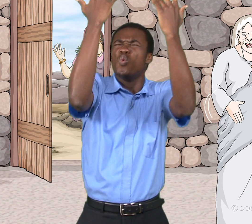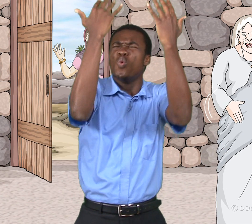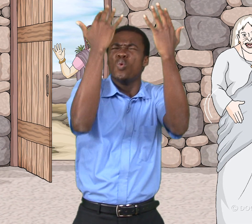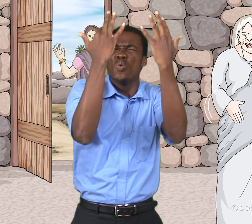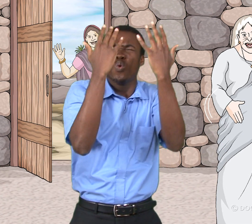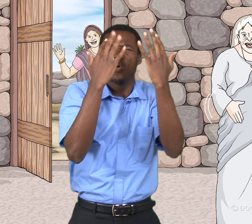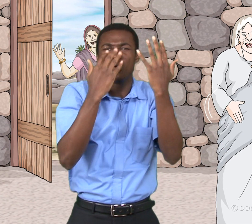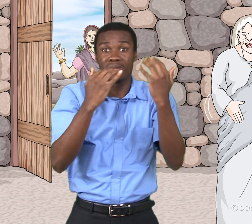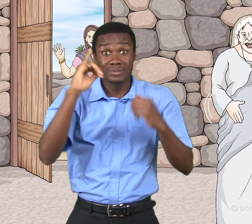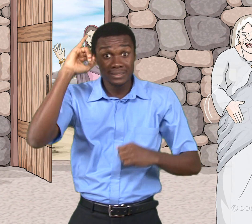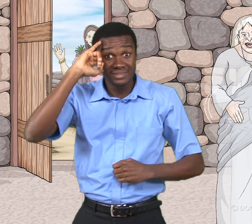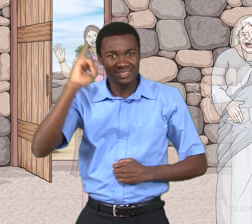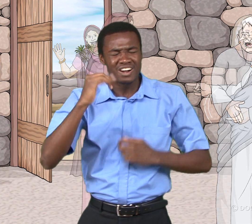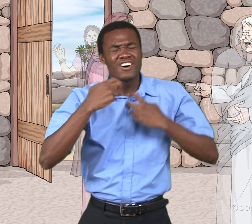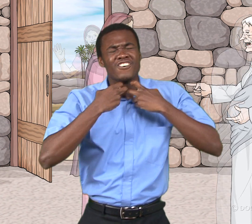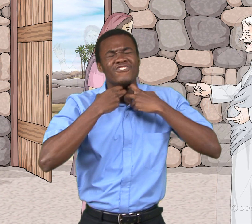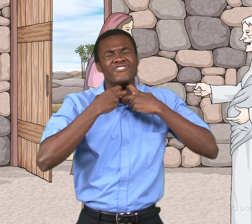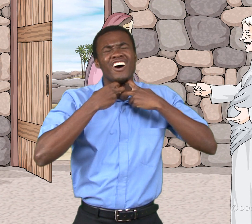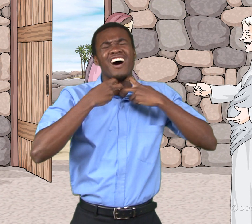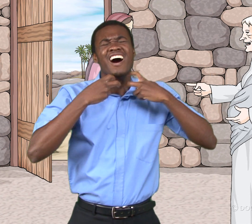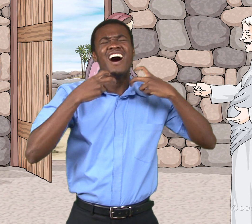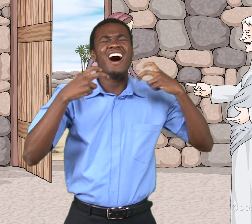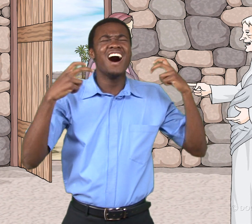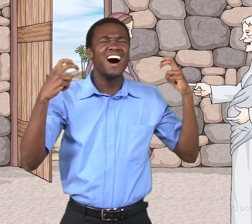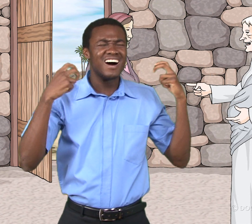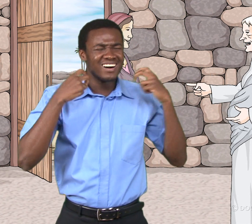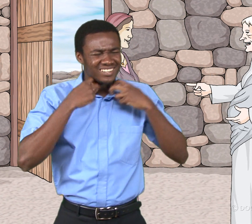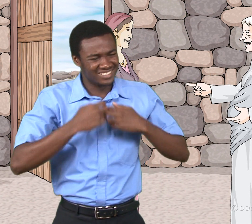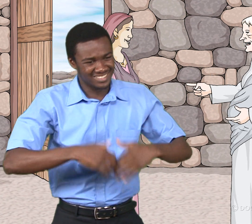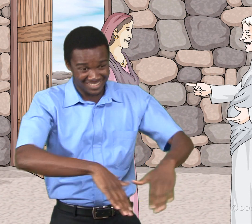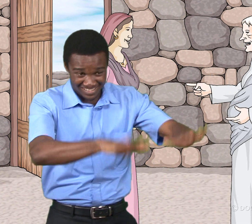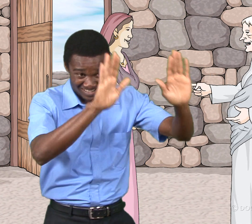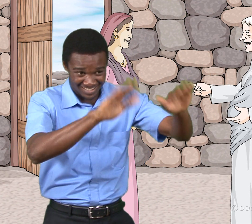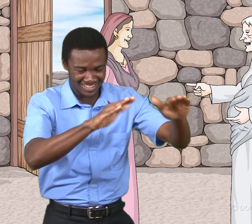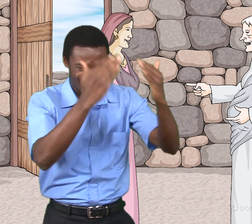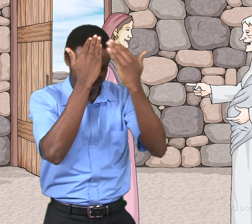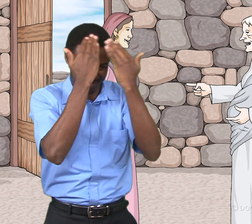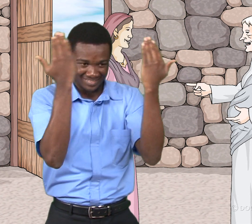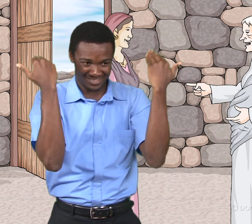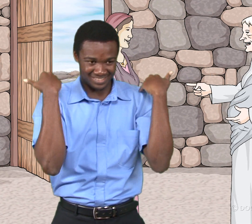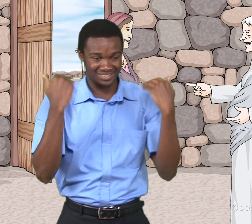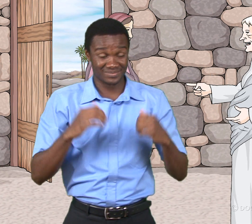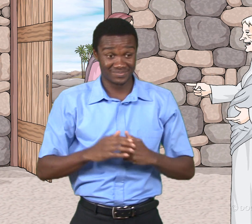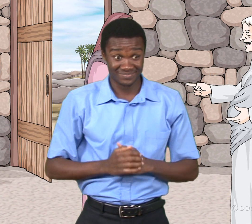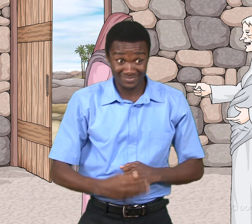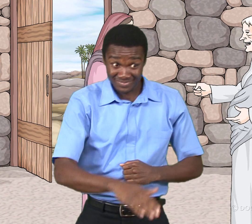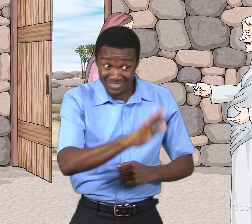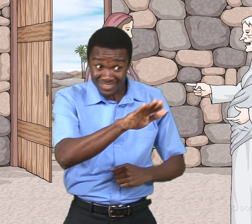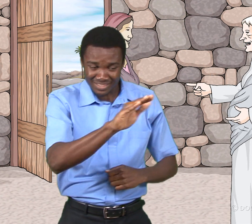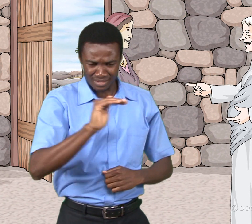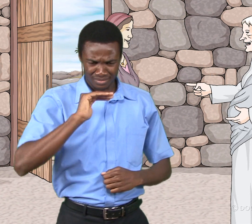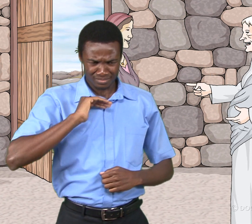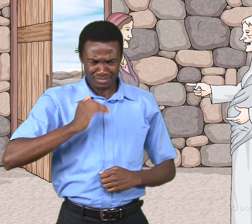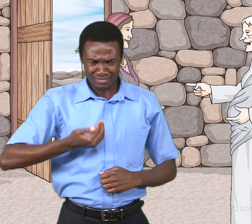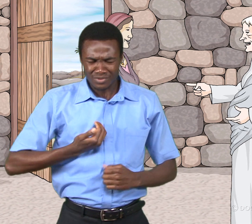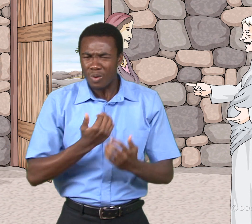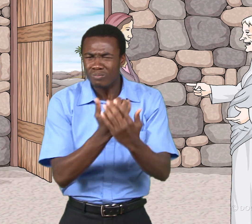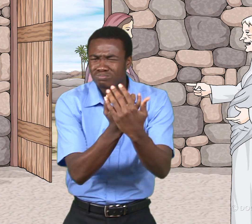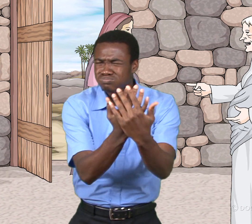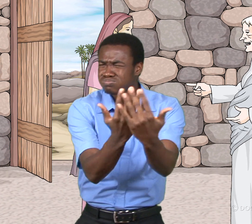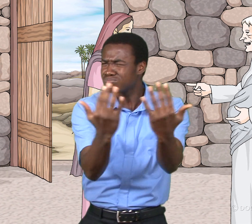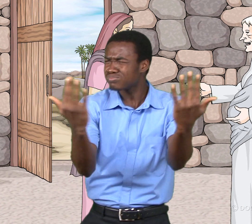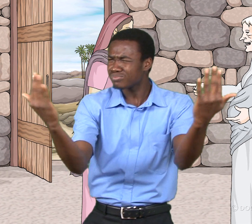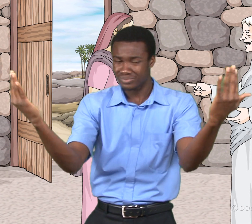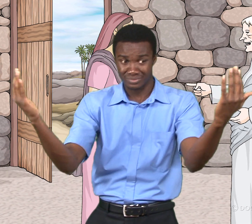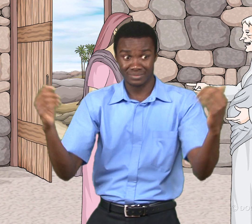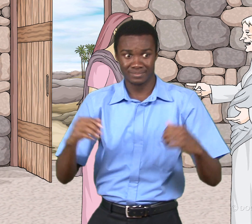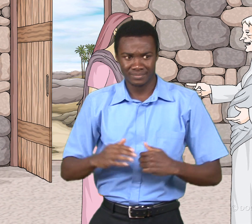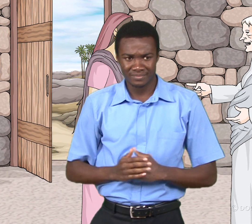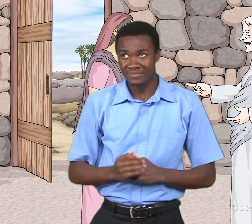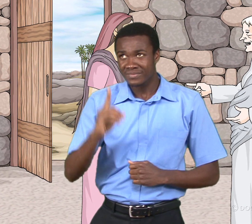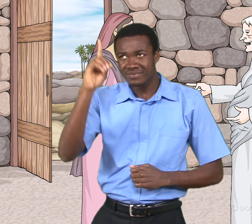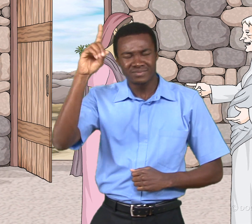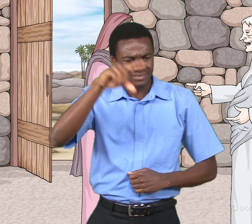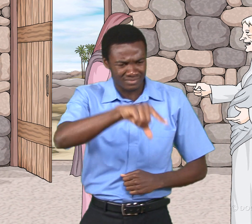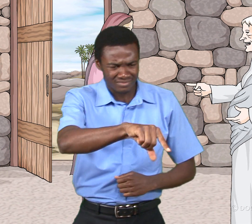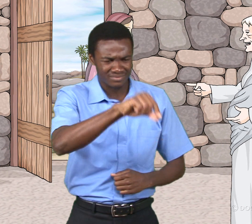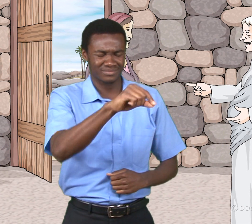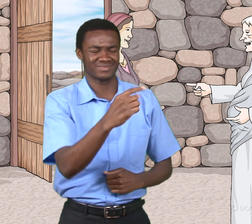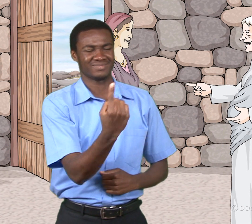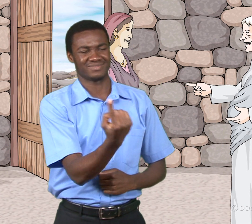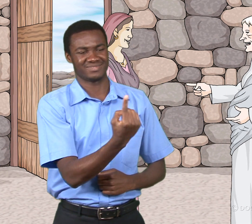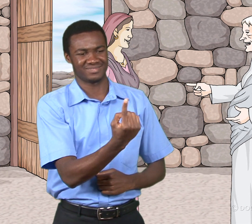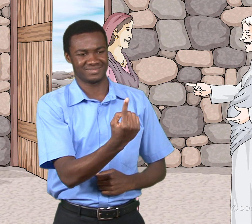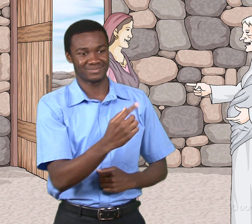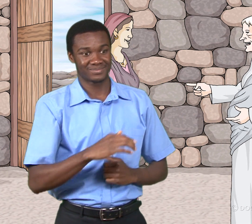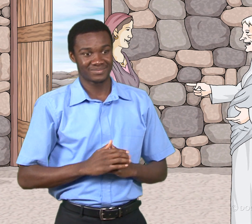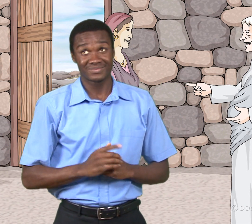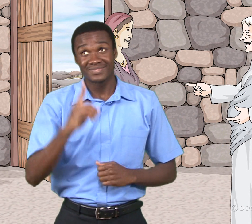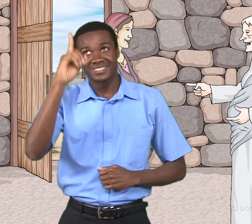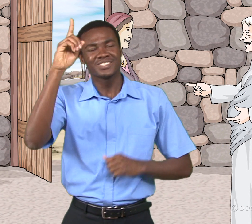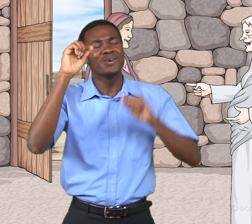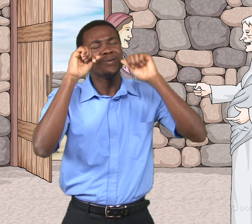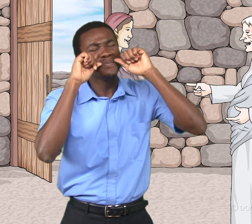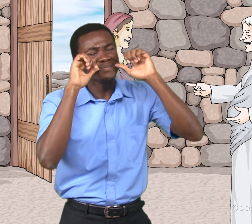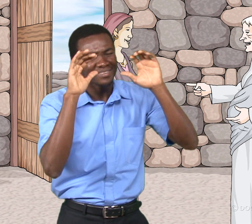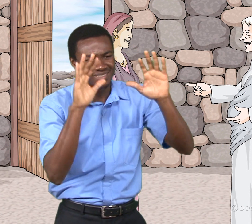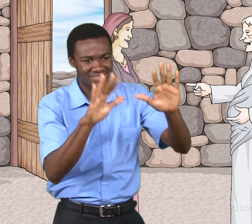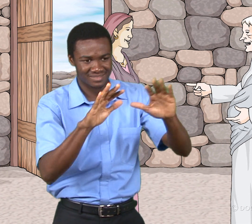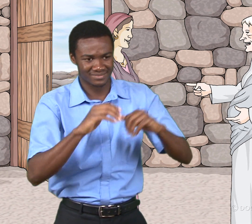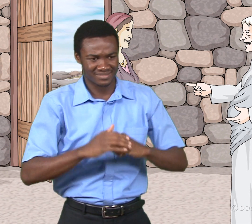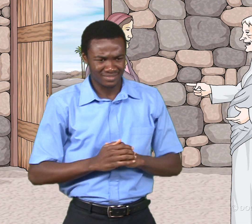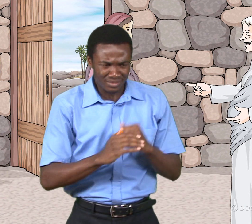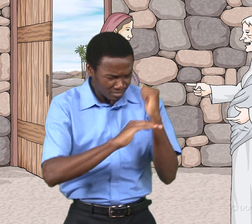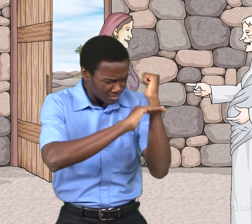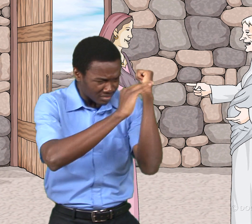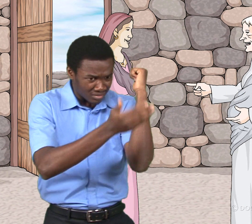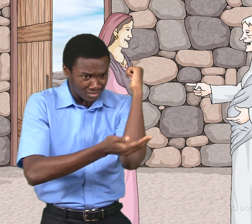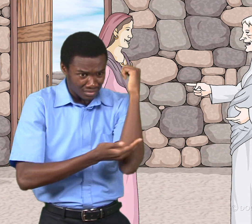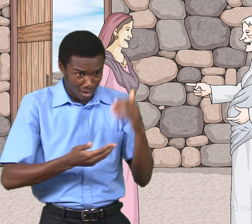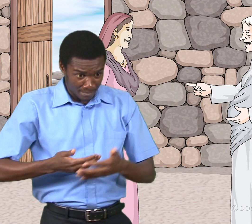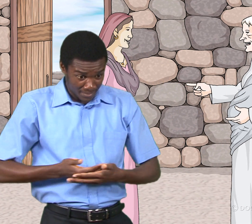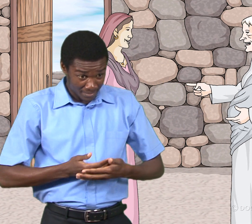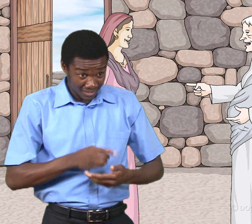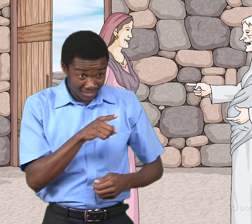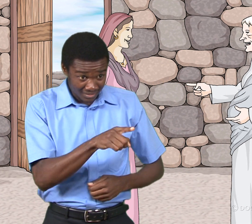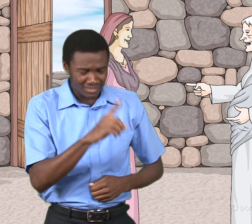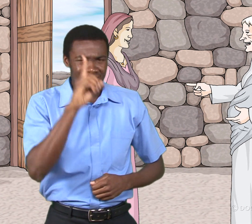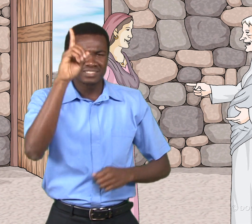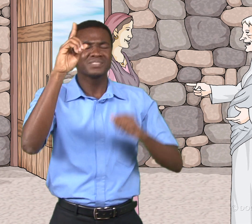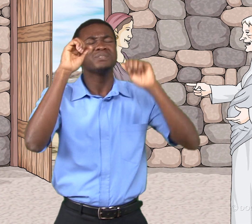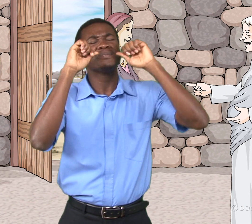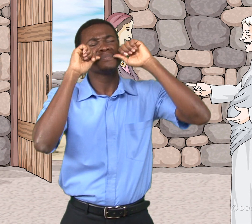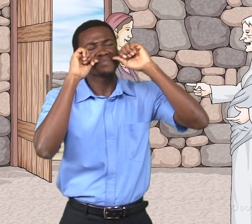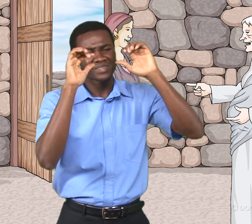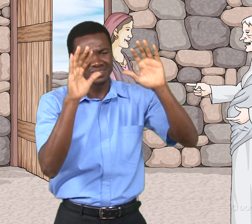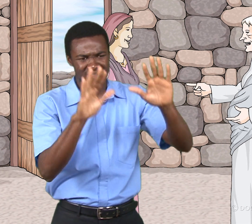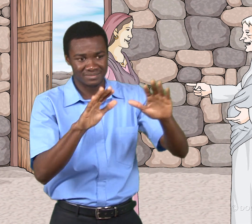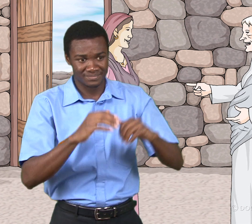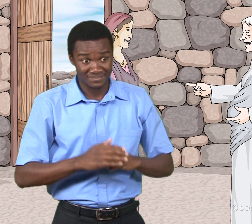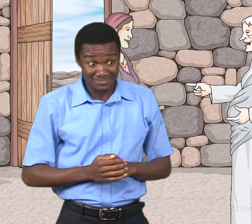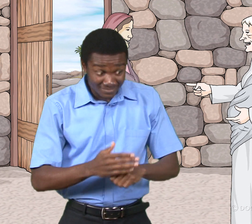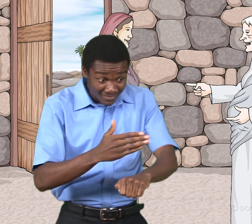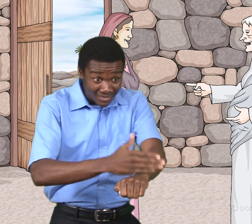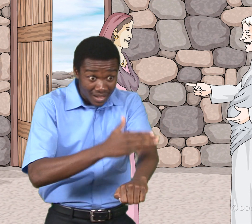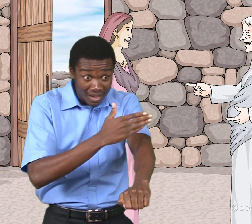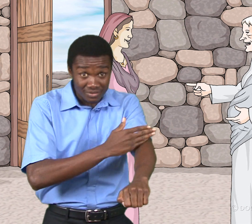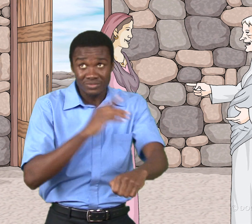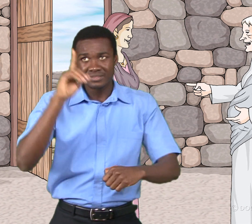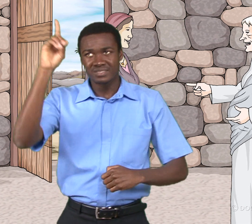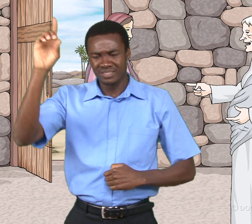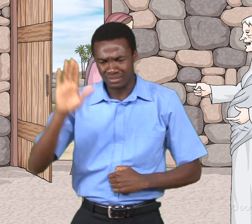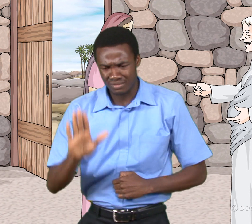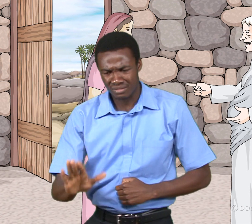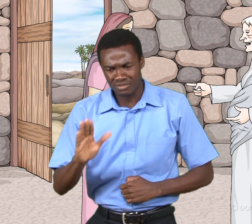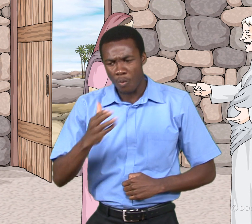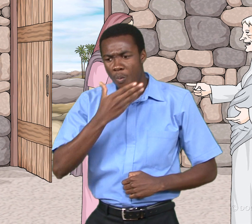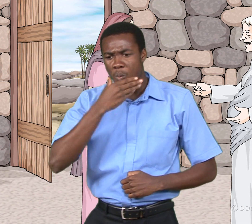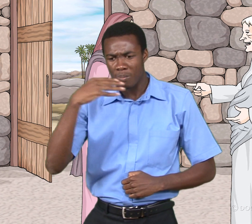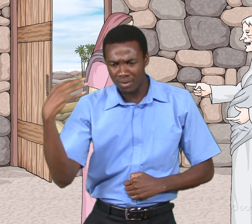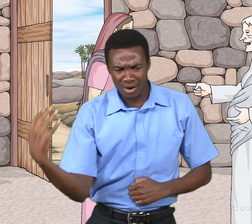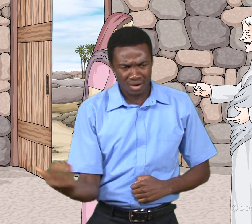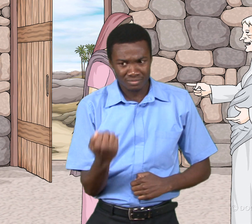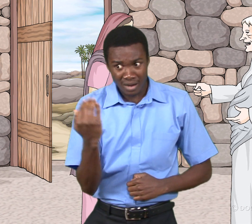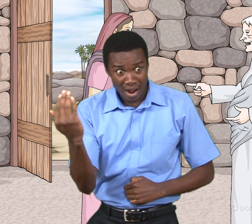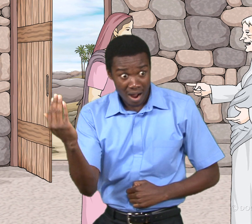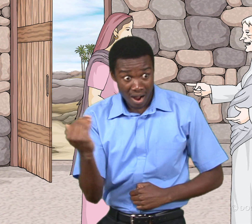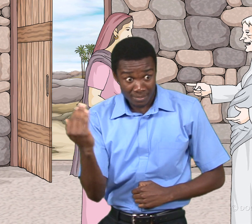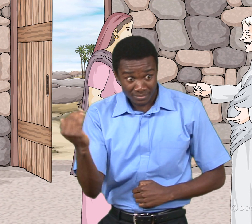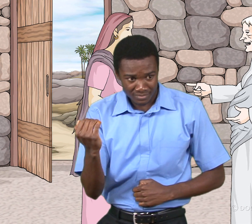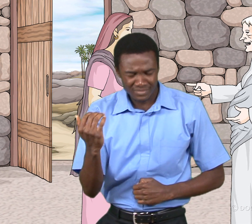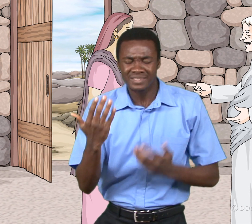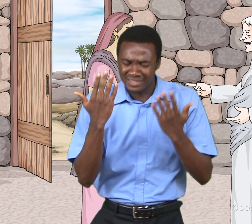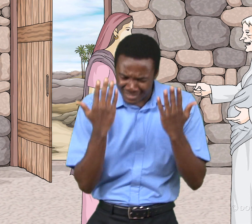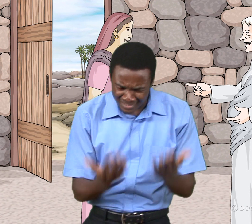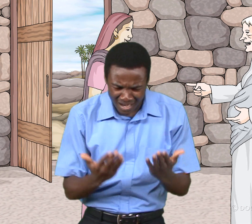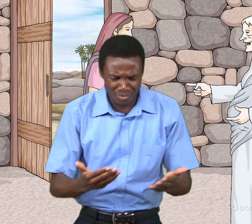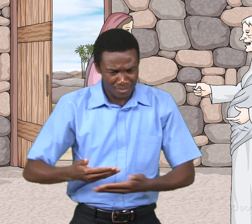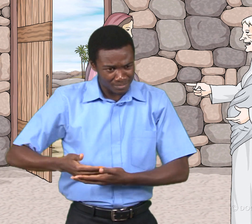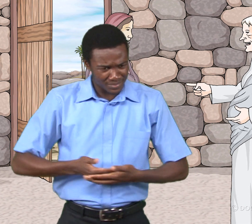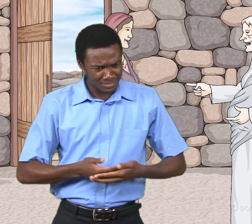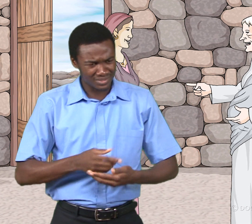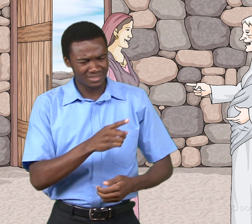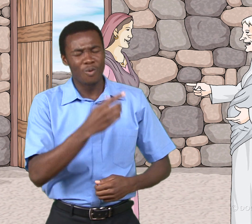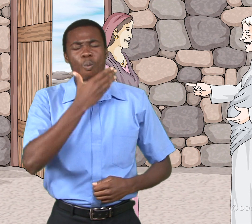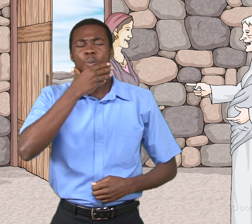In a loud voice she exclaimed, “Blessed are you among women, and blessed is the fruit of your womb! And why am I so honored, that the mother of my Lord should come to me? For as soon as the sound of your greeting reached my ears, the baby in my womb leaped for joy.